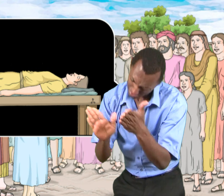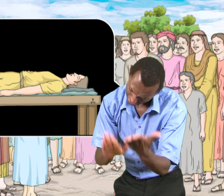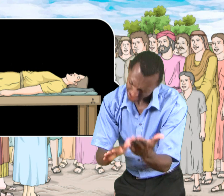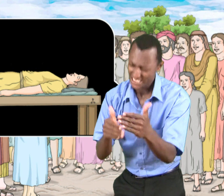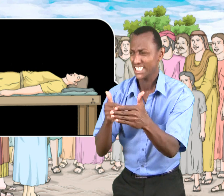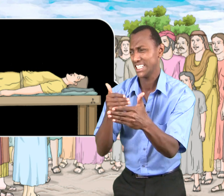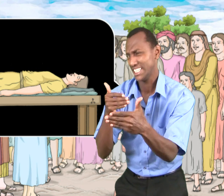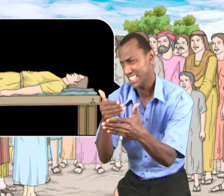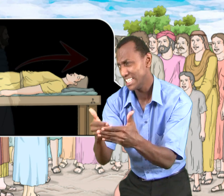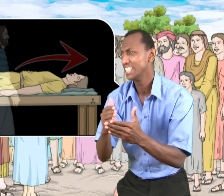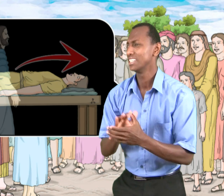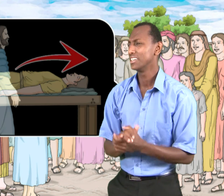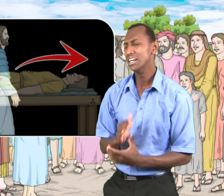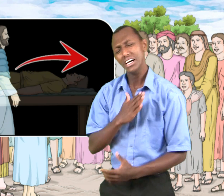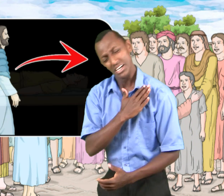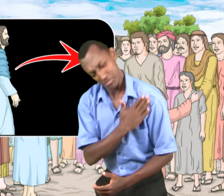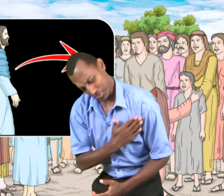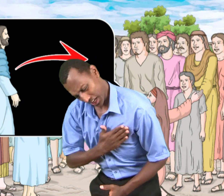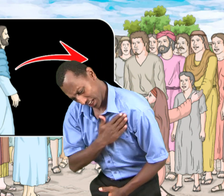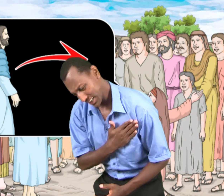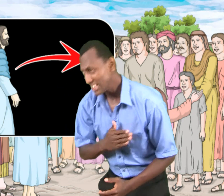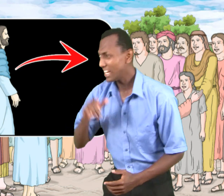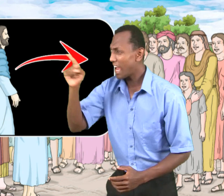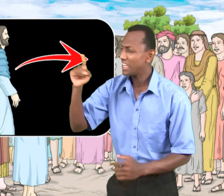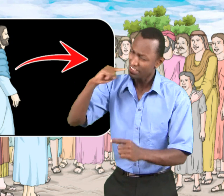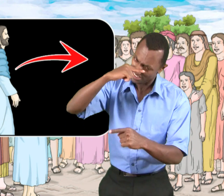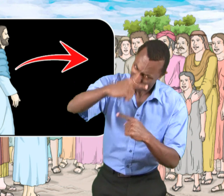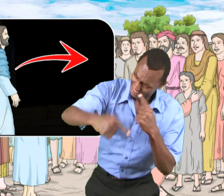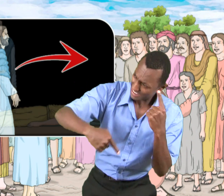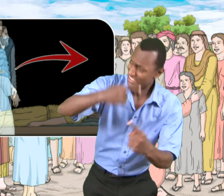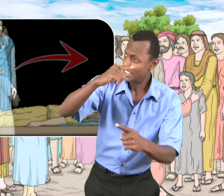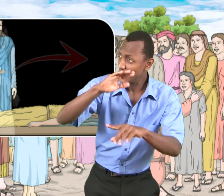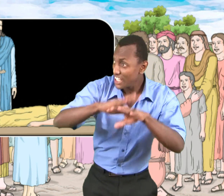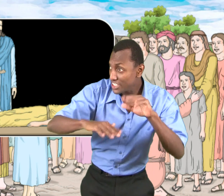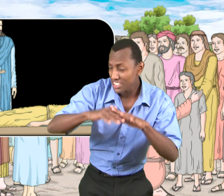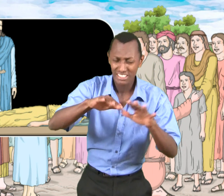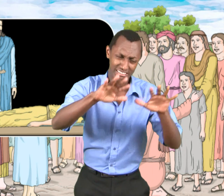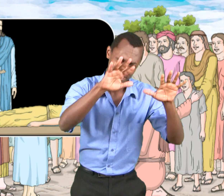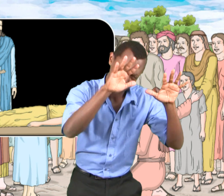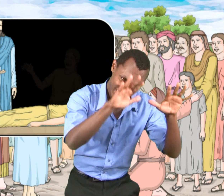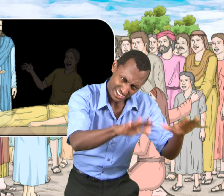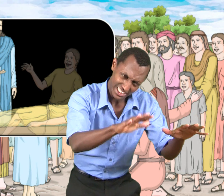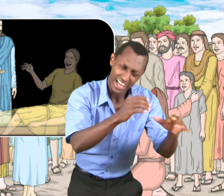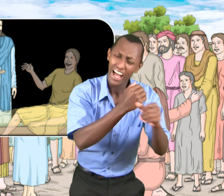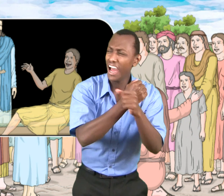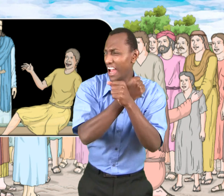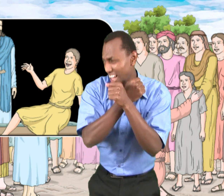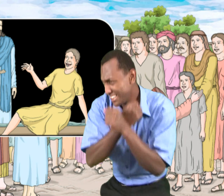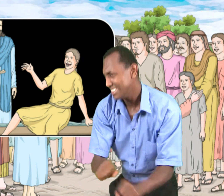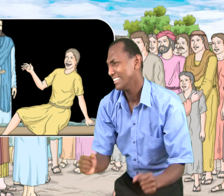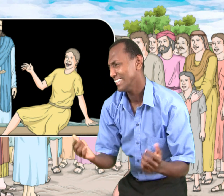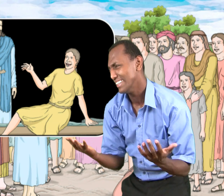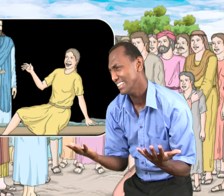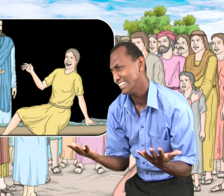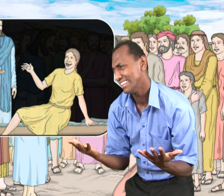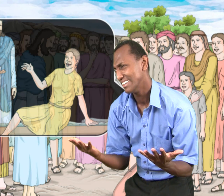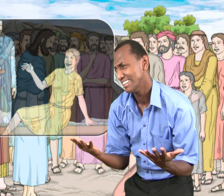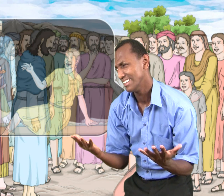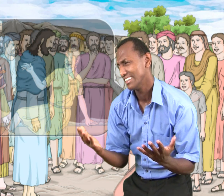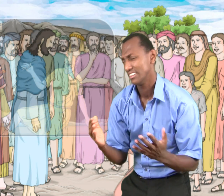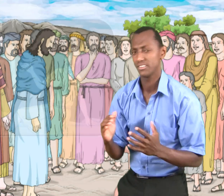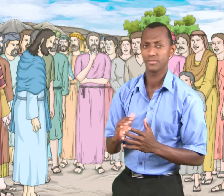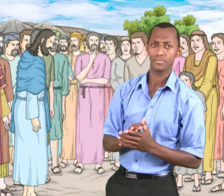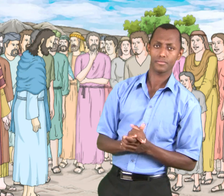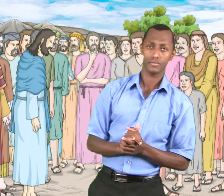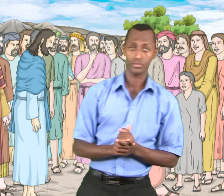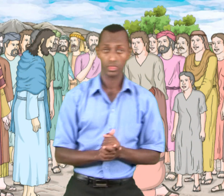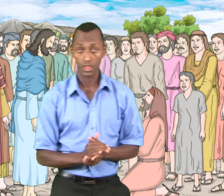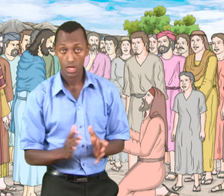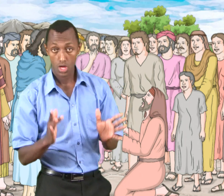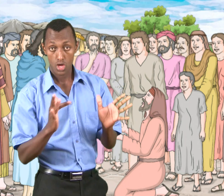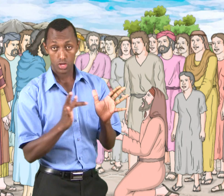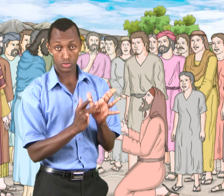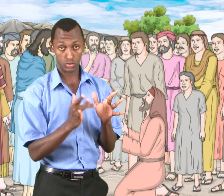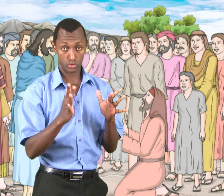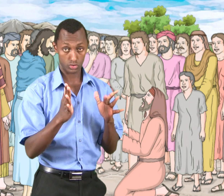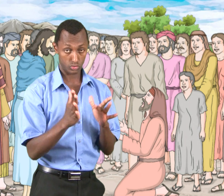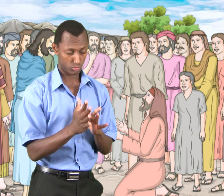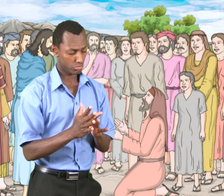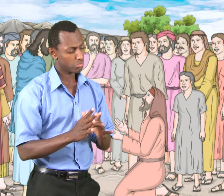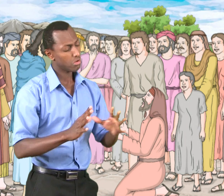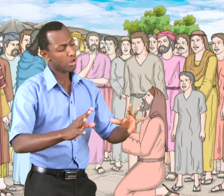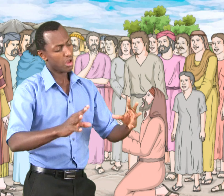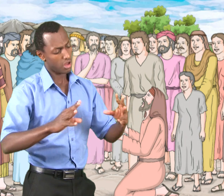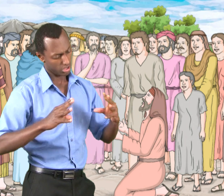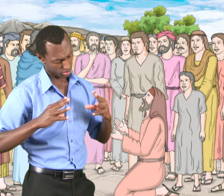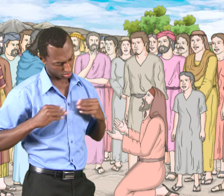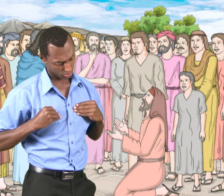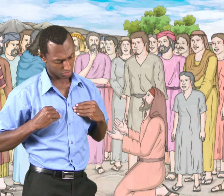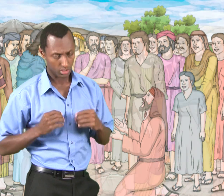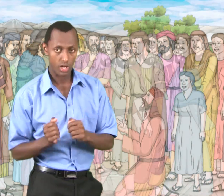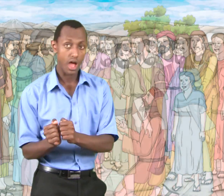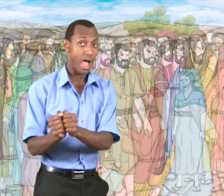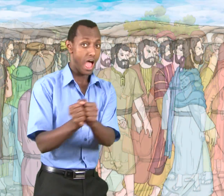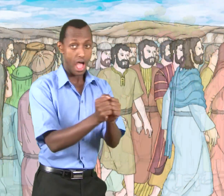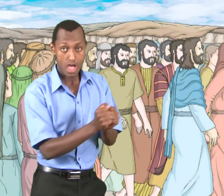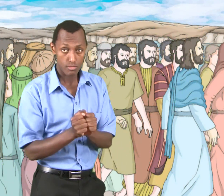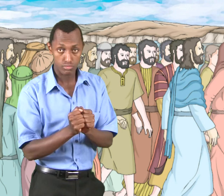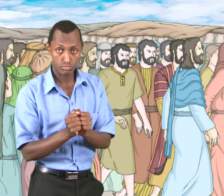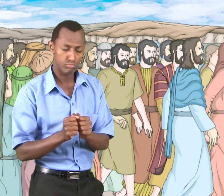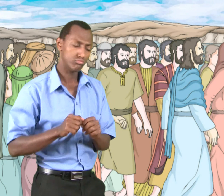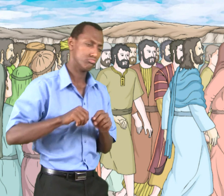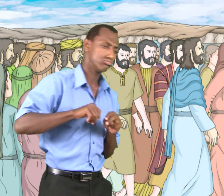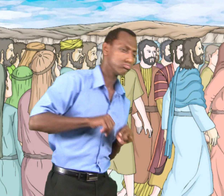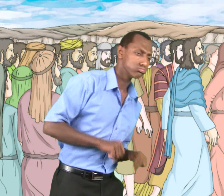Please come and place Your hands on her, so that she will be healed and live.”